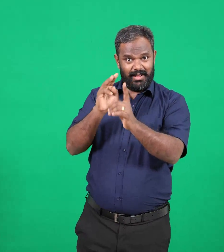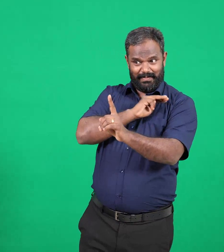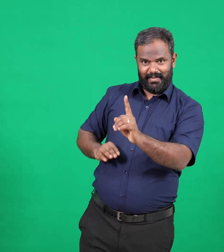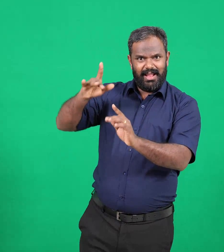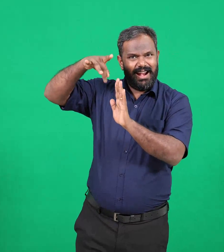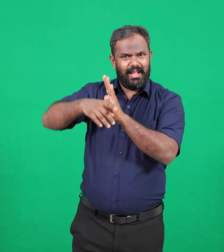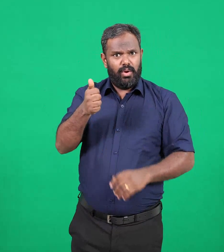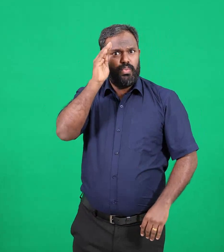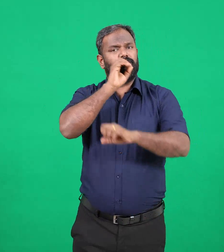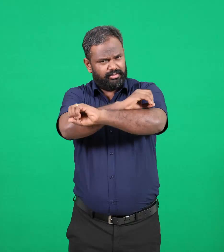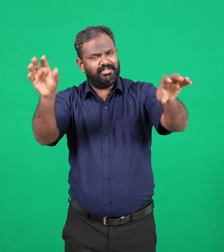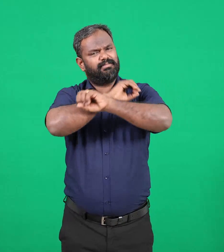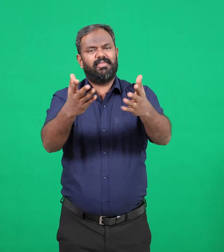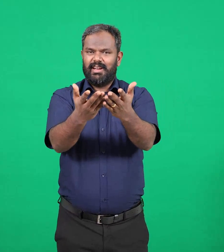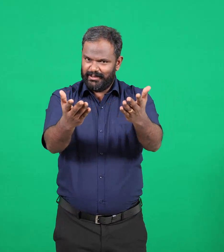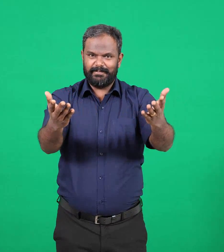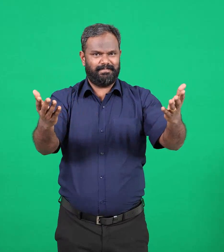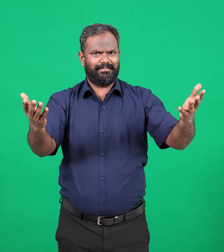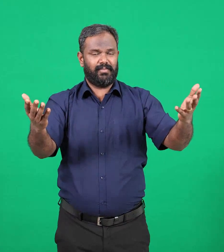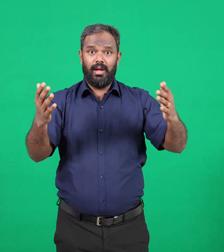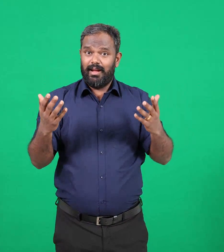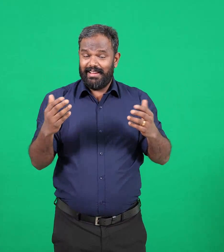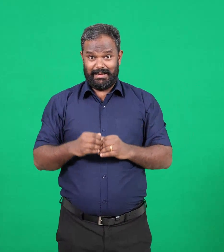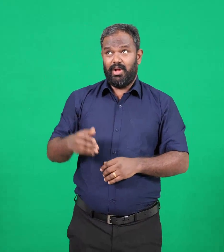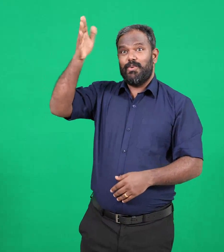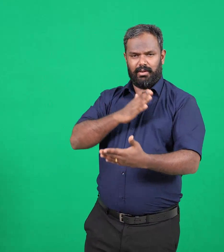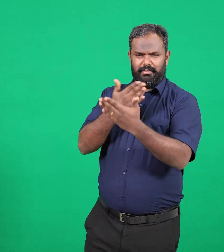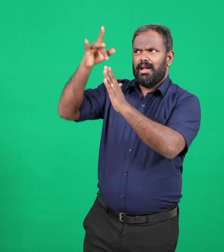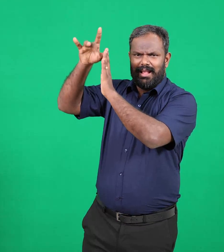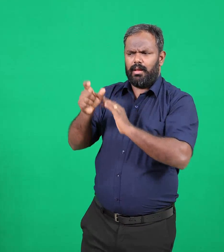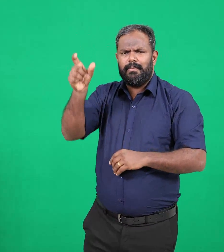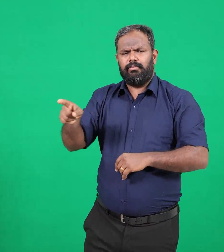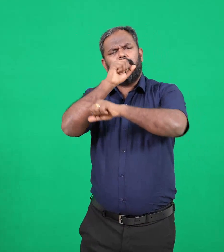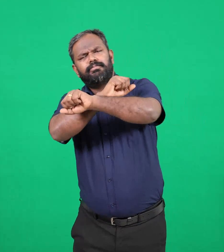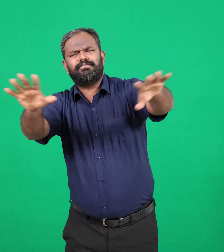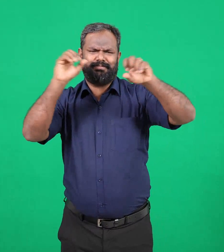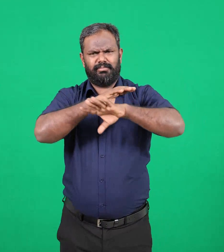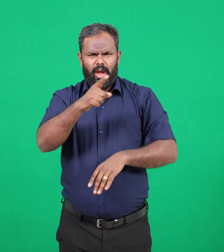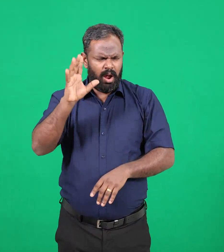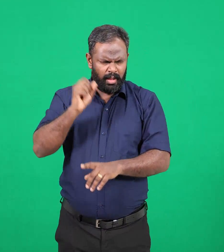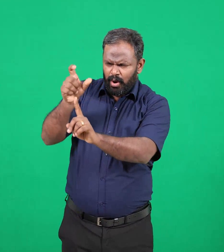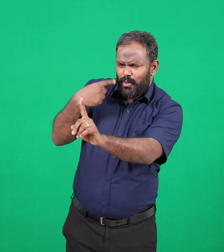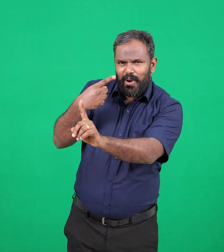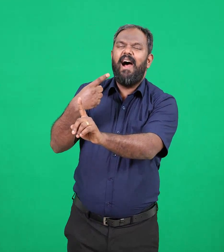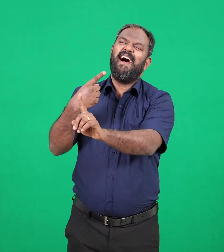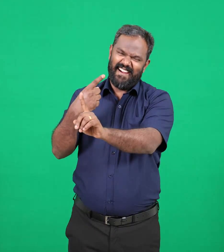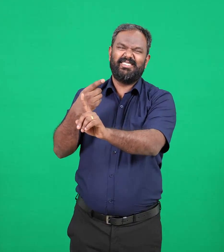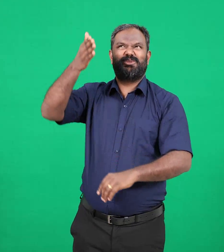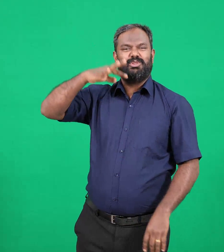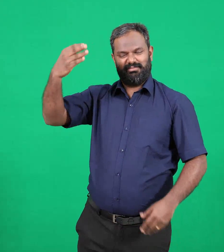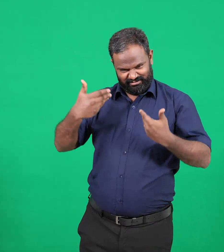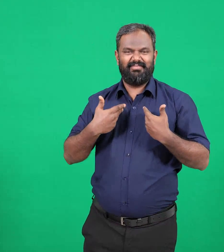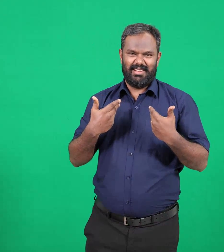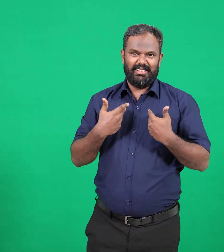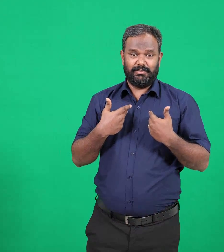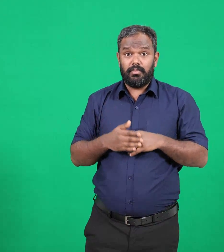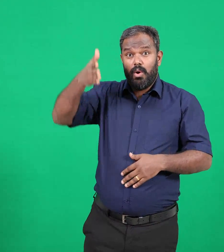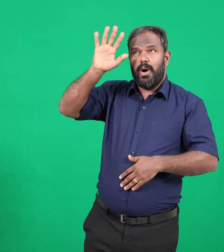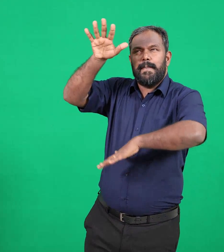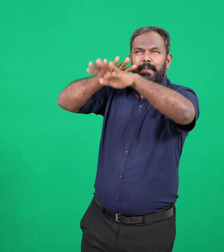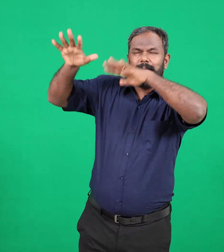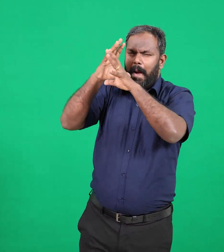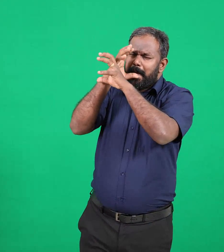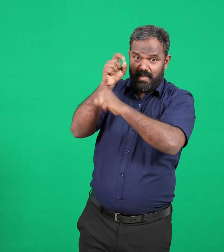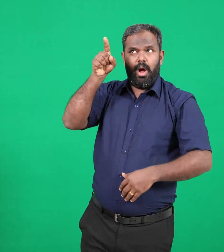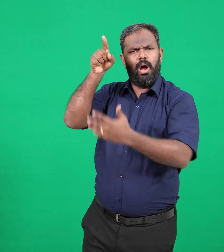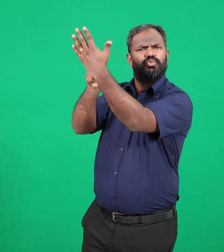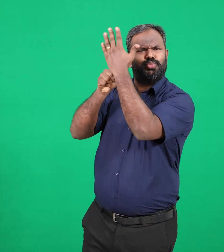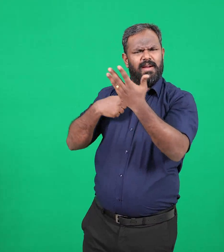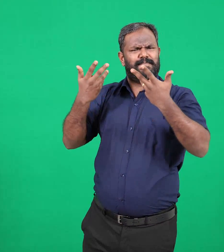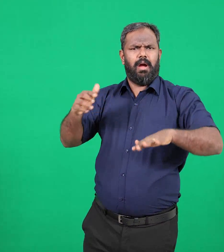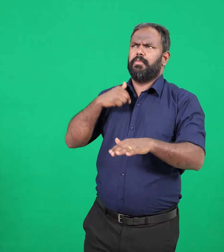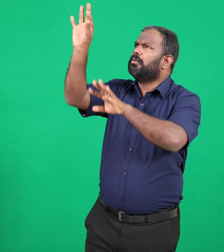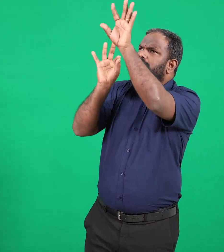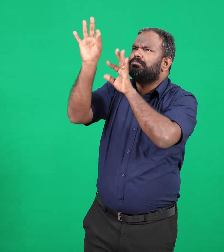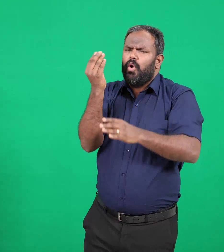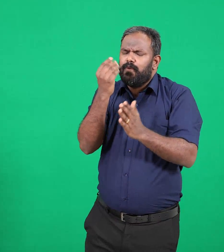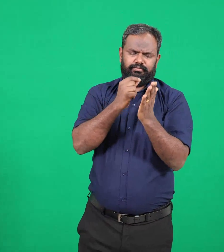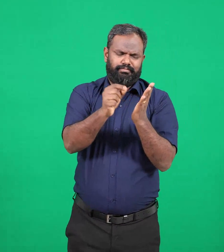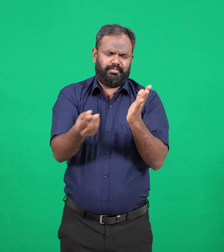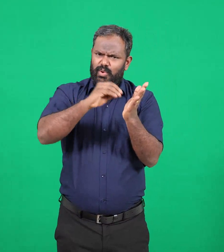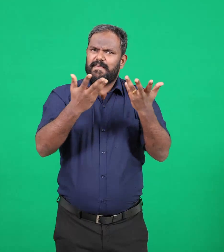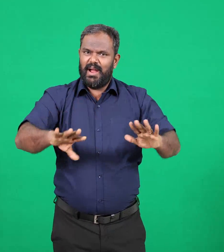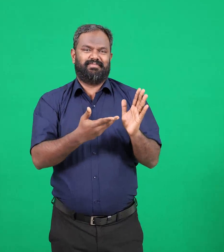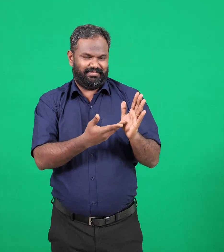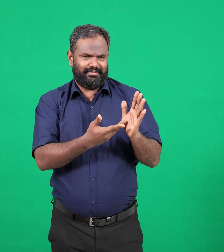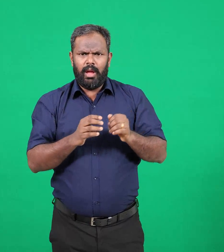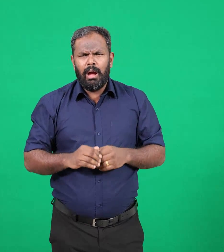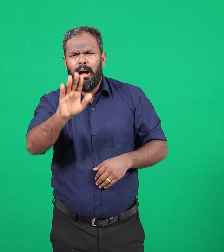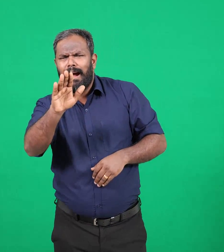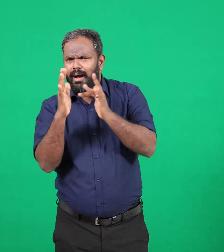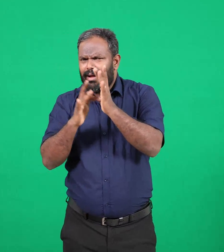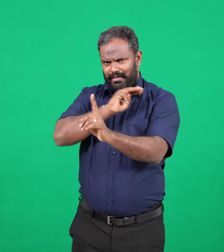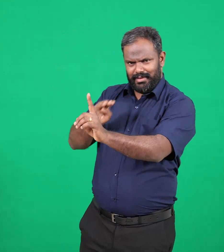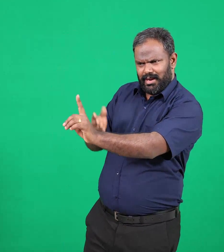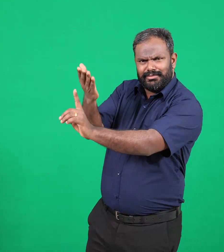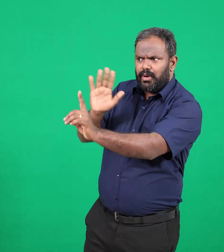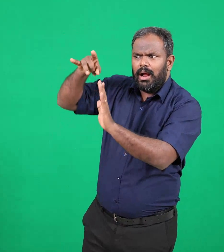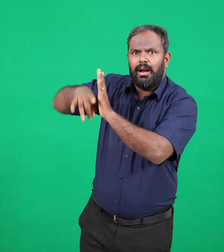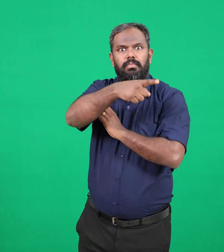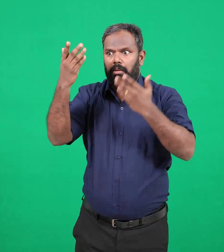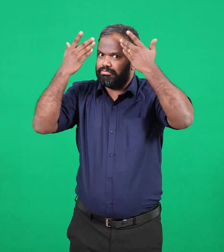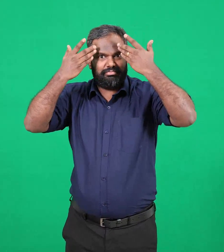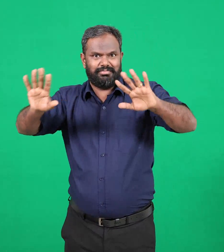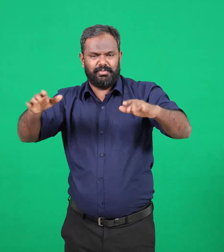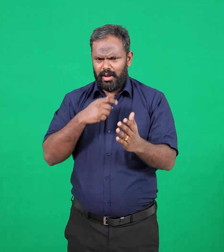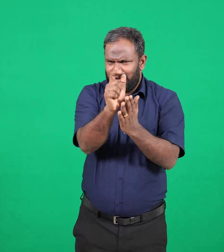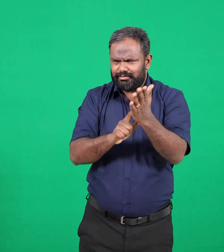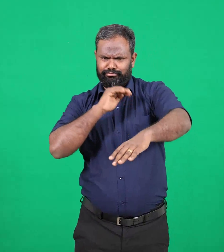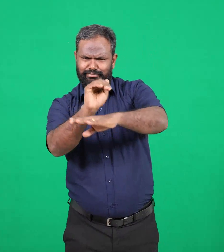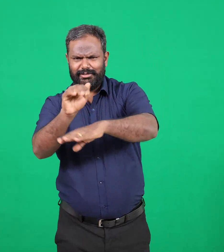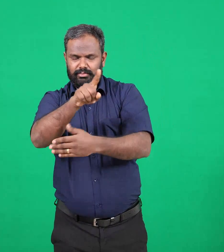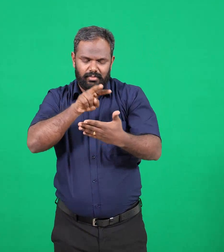Surely you have heard about the stewardship of God's grace that was given to me for you, that is, the mystery made known to me by revelation, as I have already written briefly.